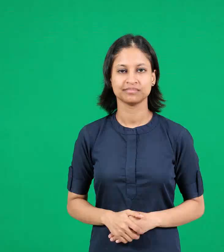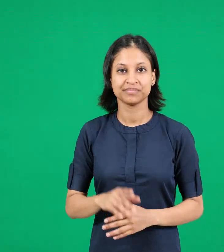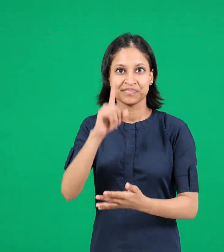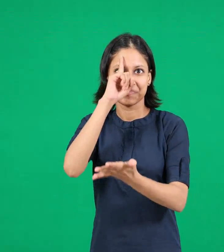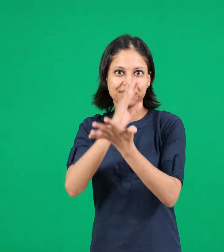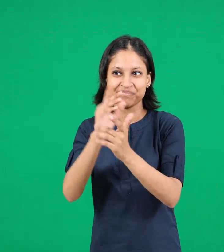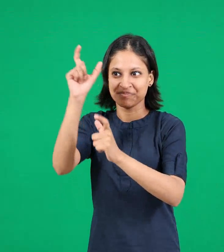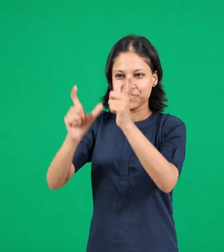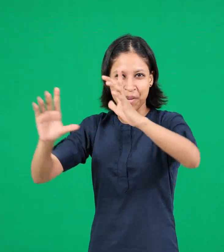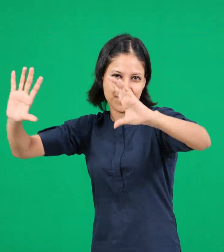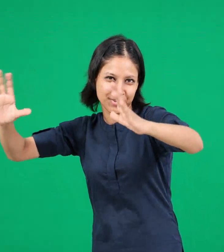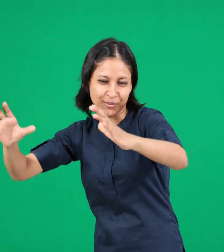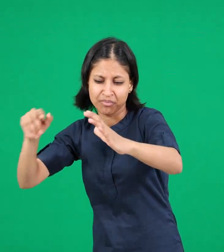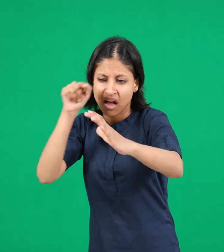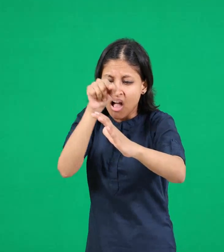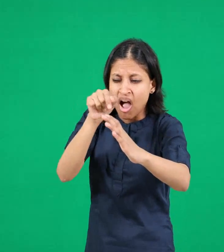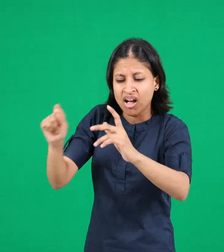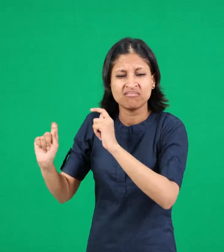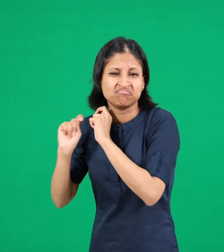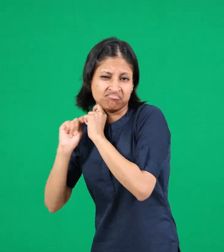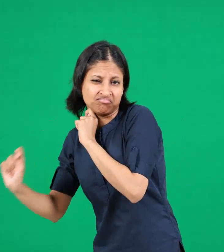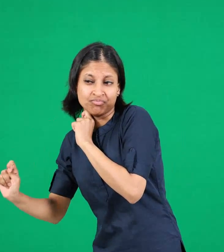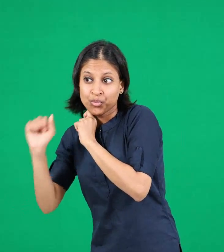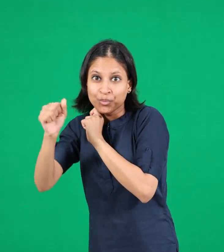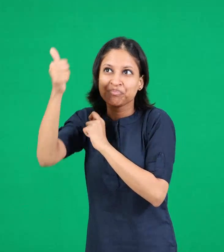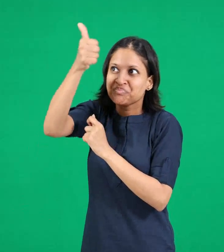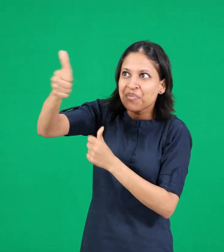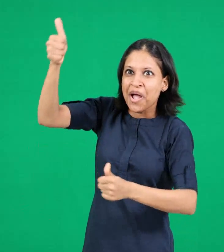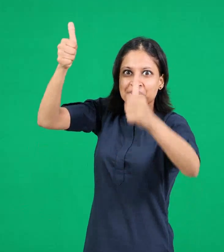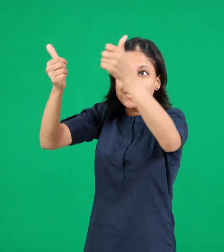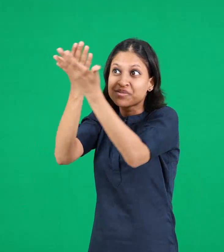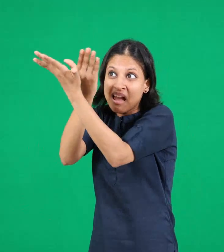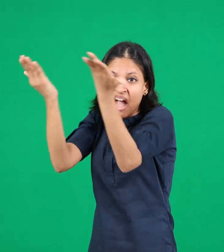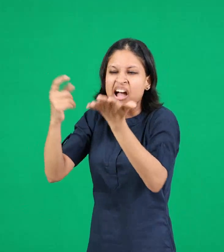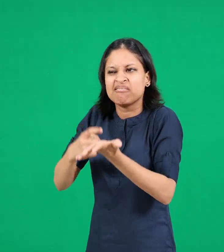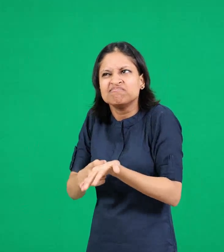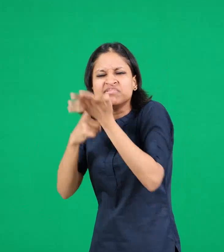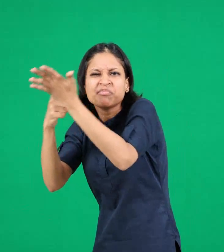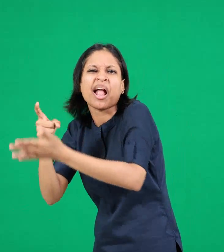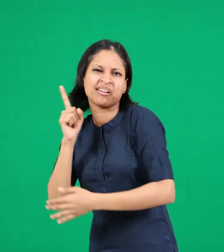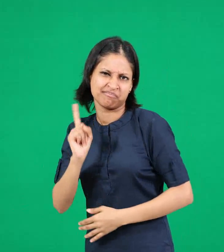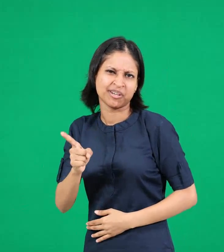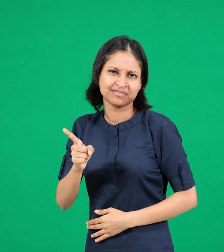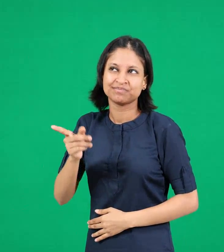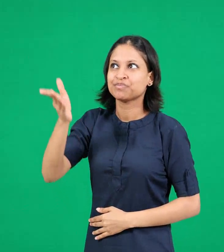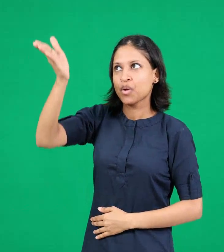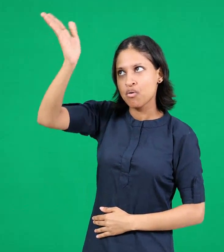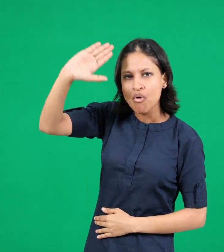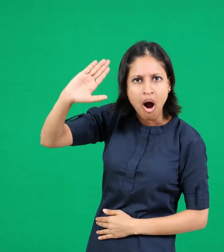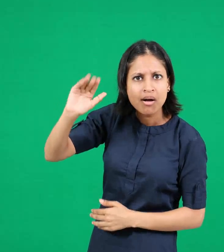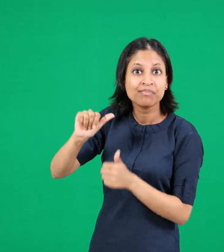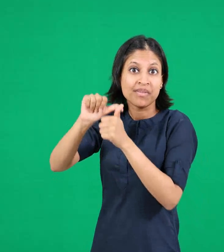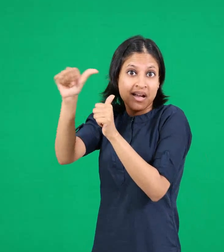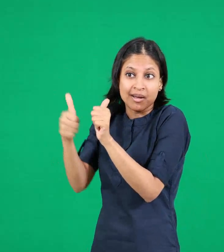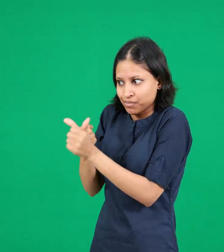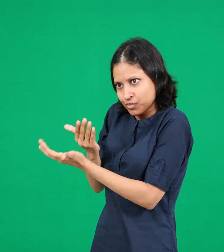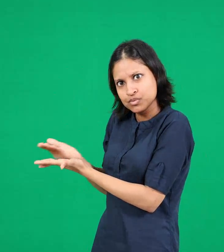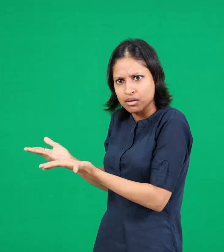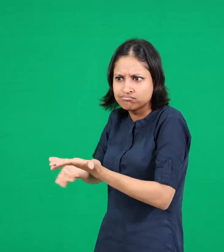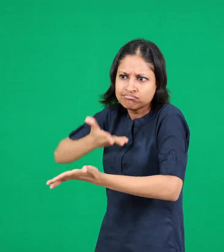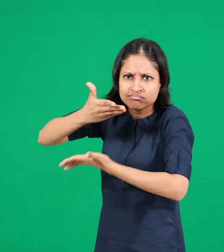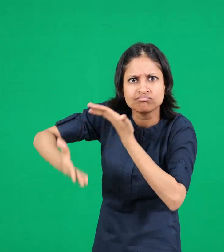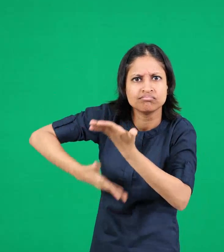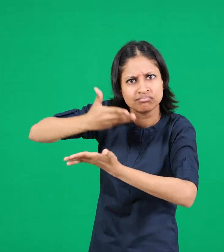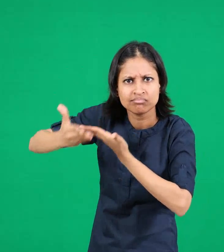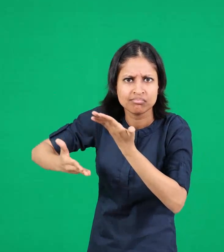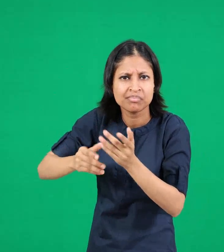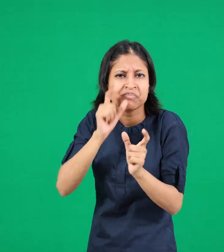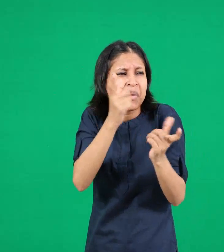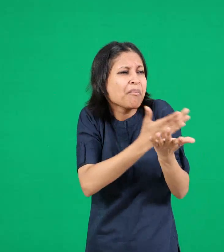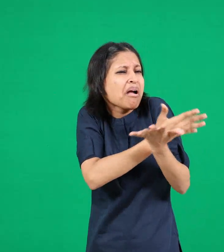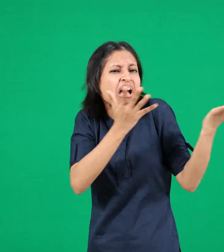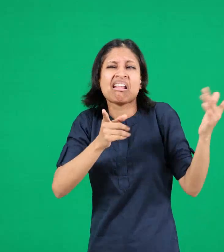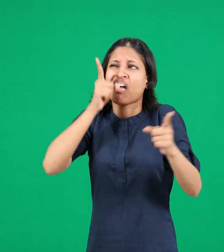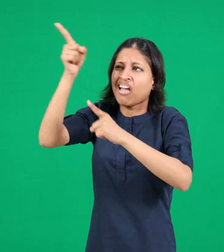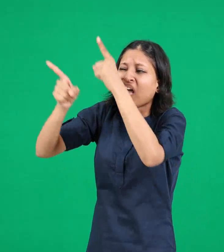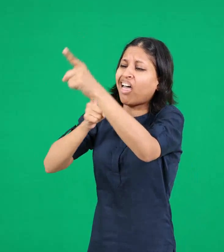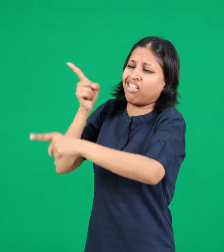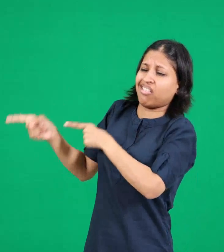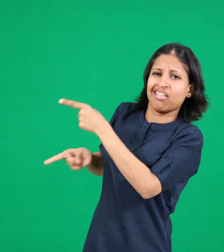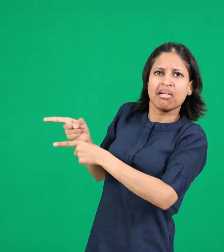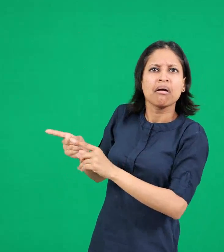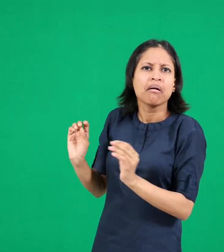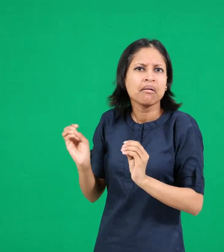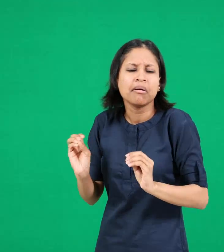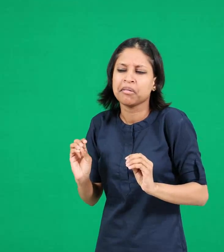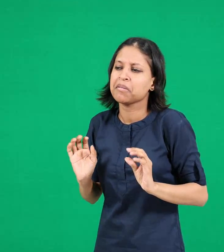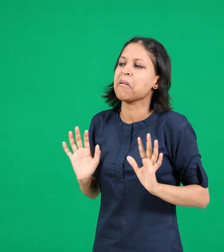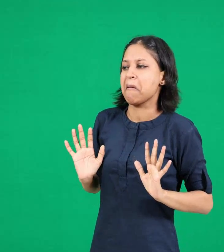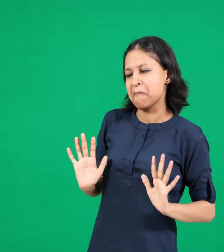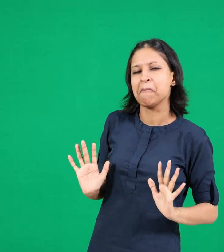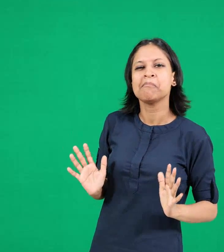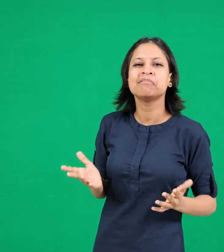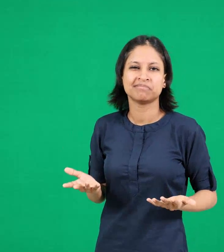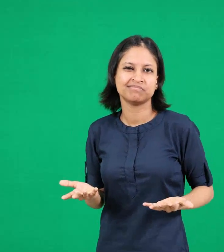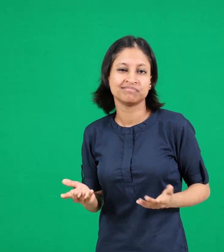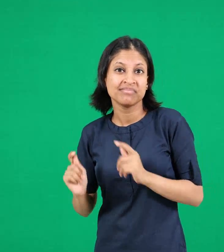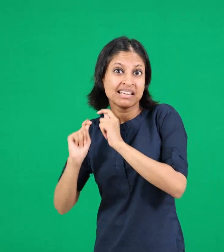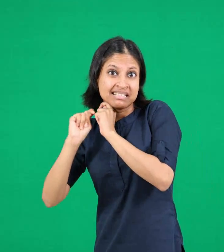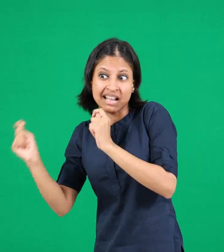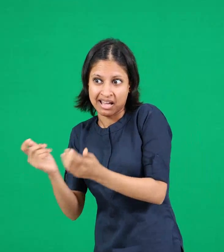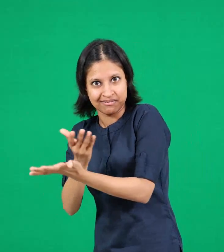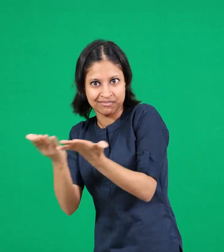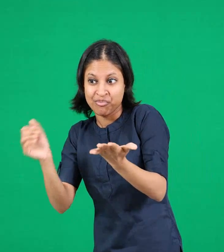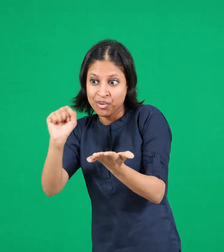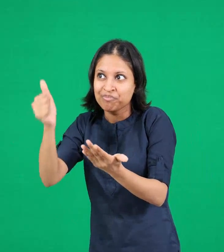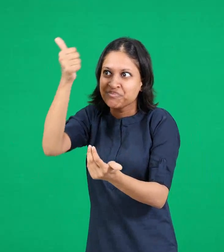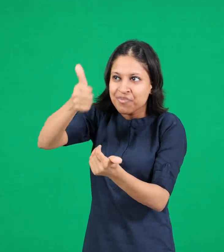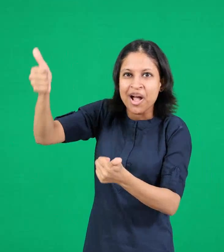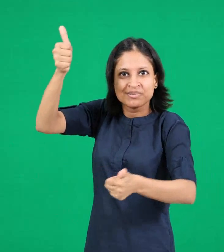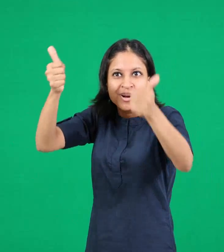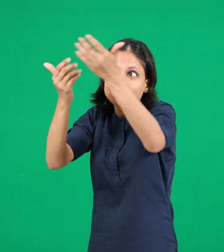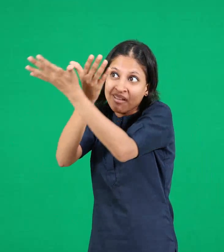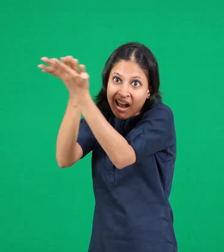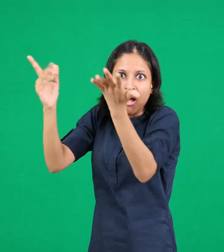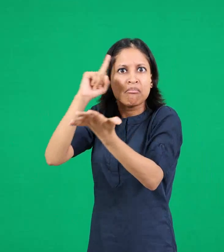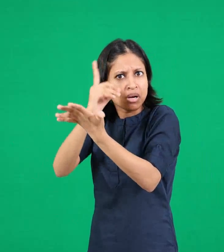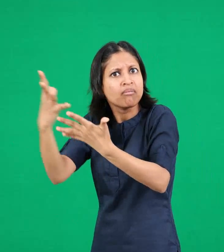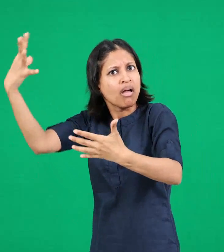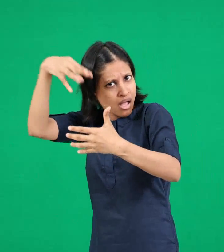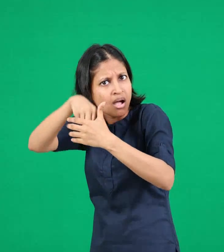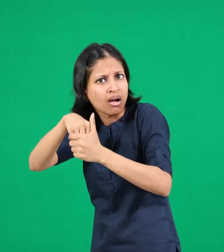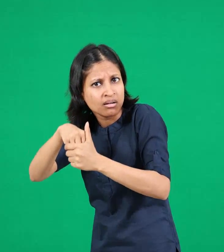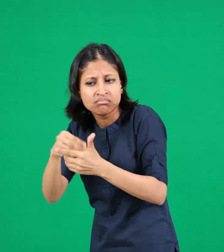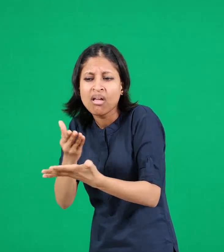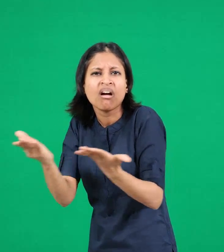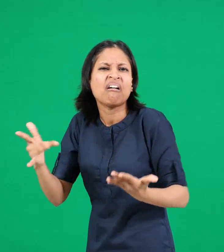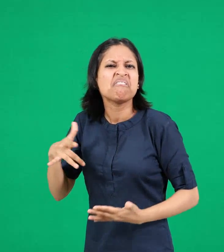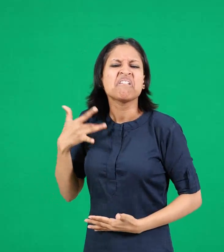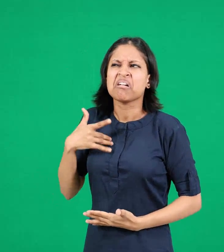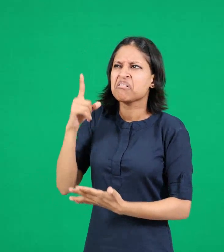All who are under the yoke of slavery should regard their masters as fully worthy of honor, so that God's name and our teaching will not be discredited.